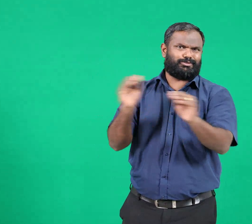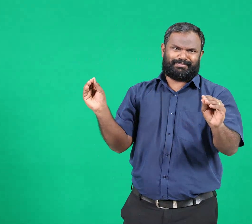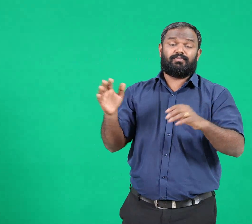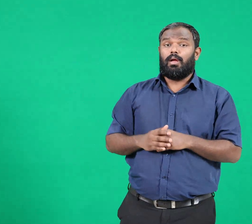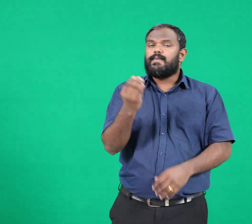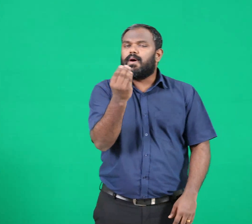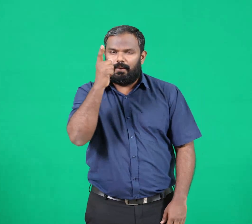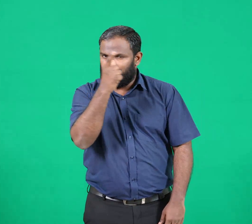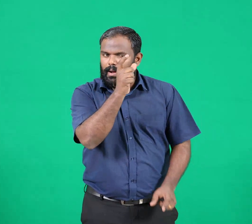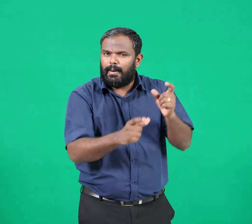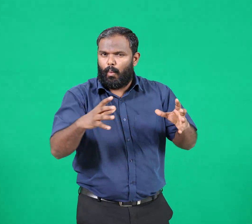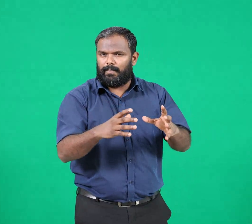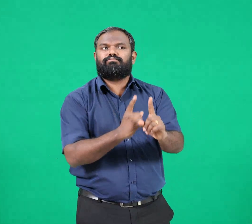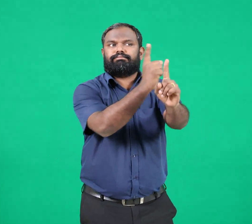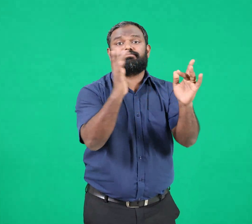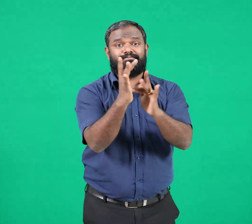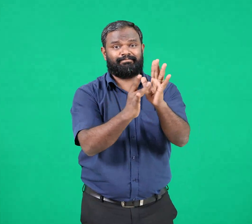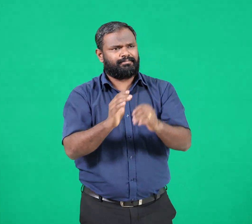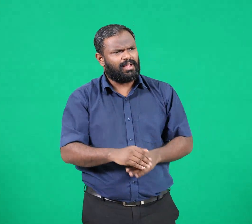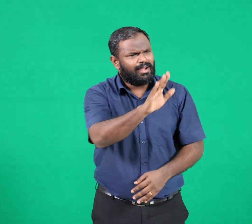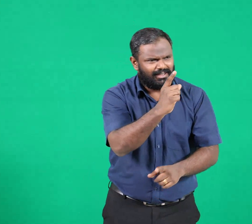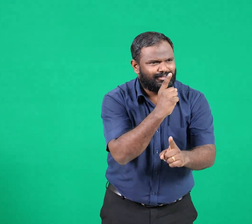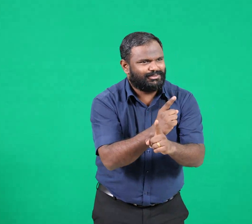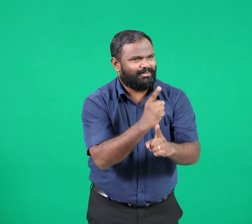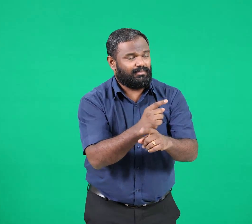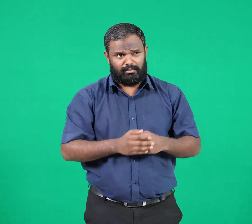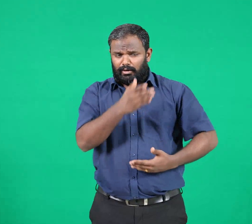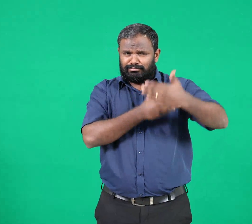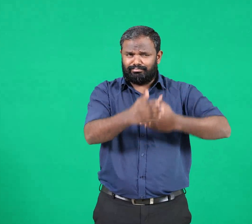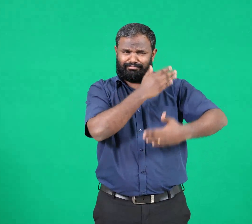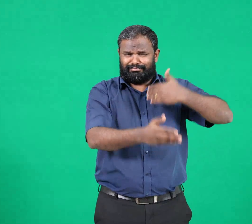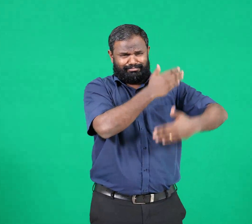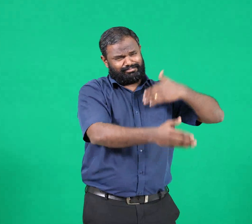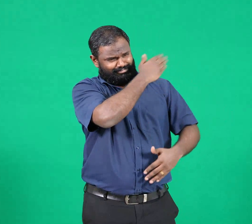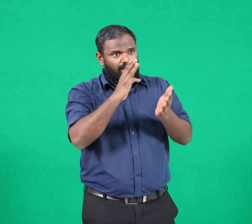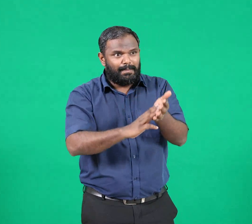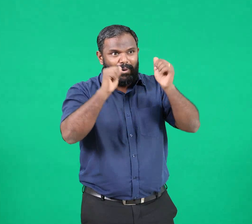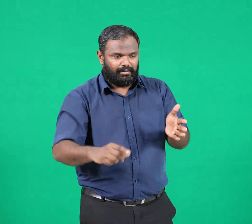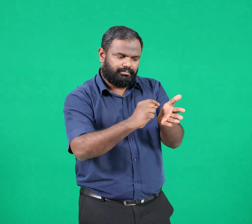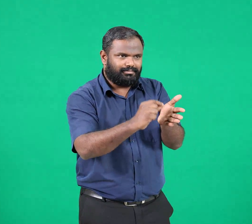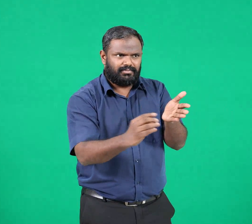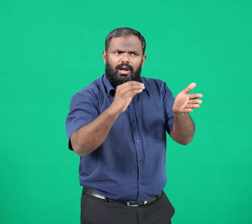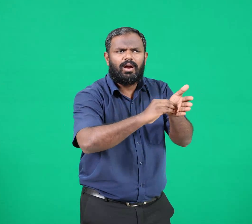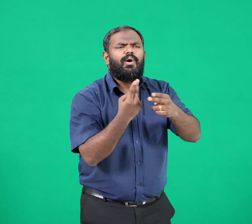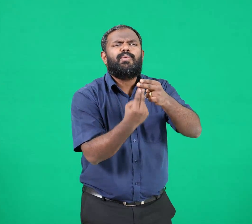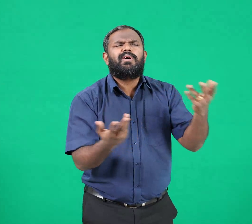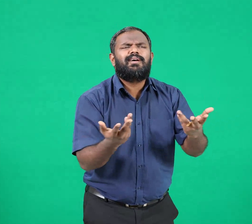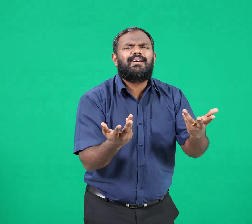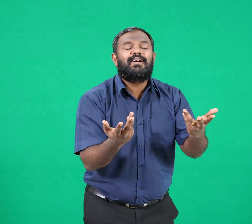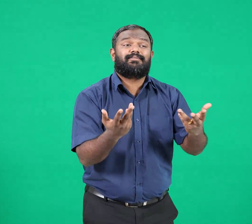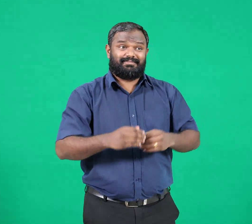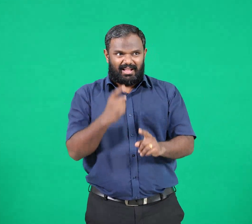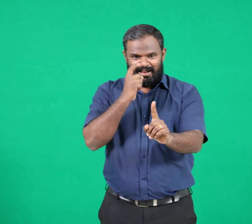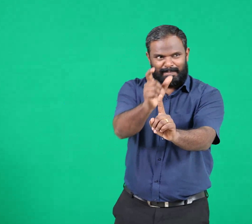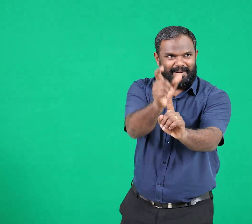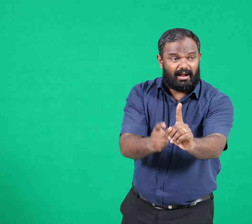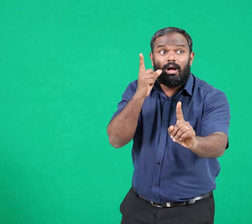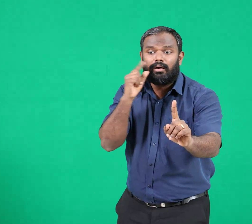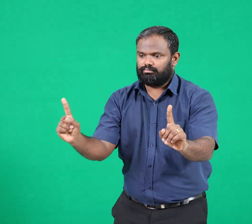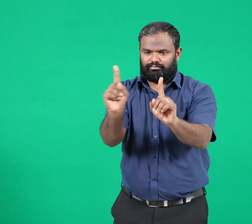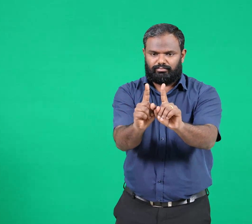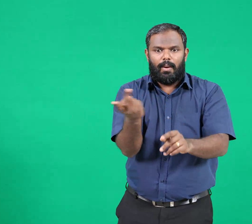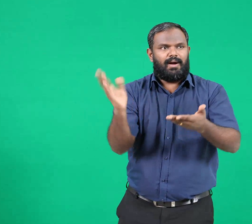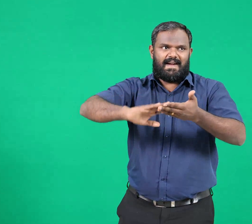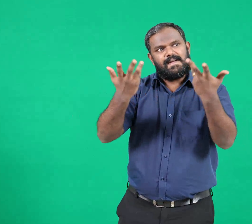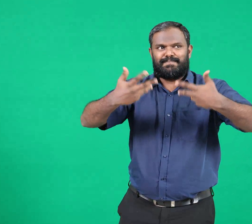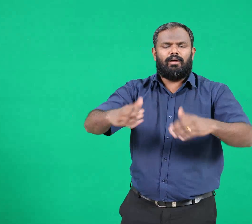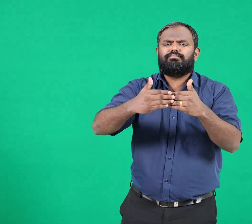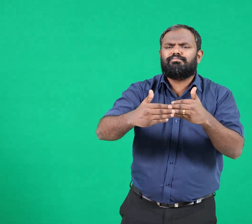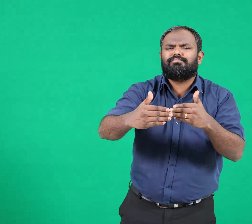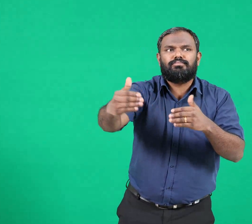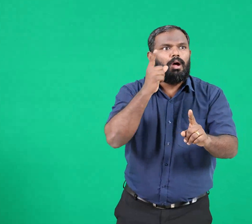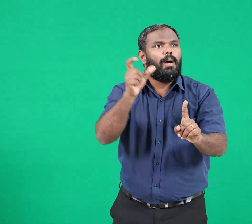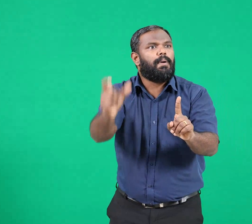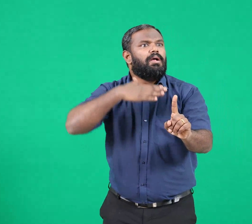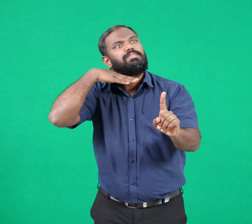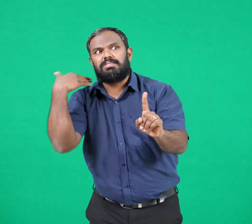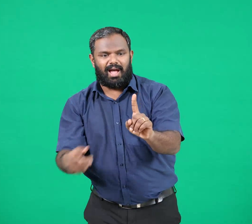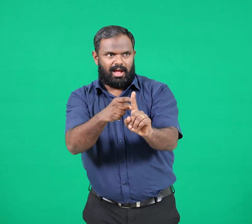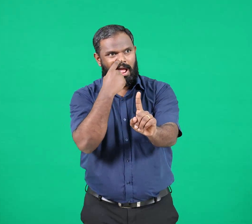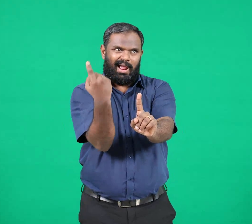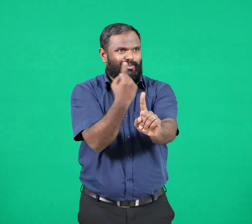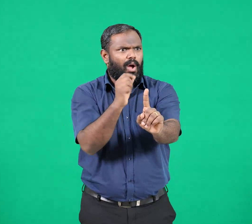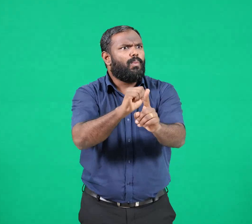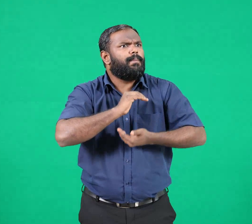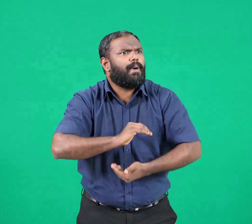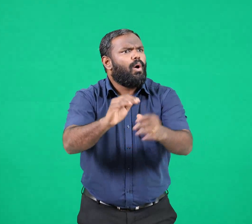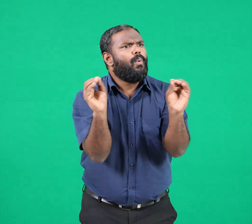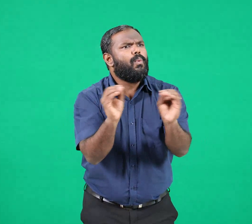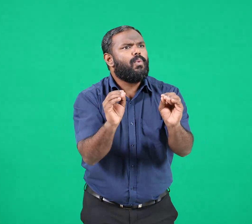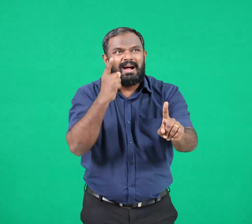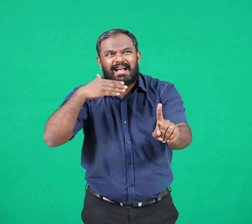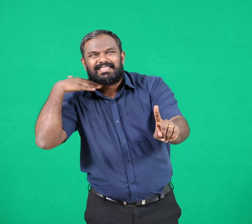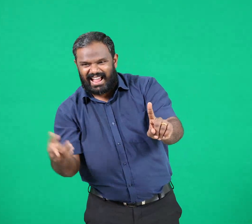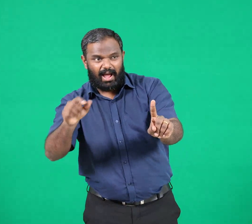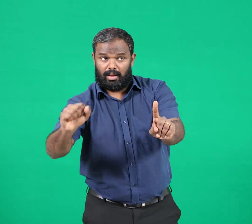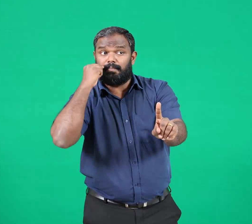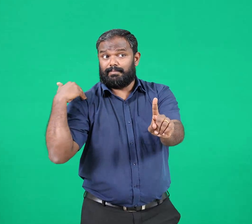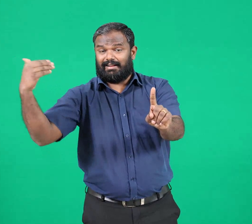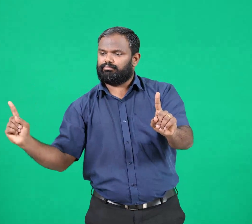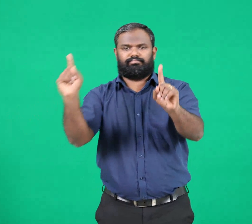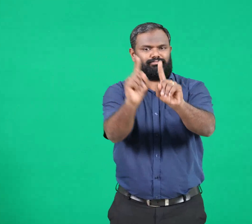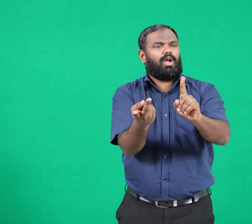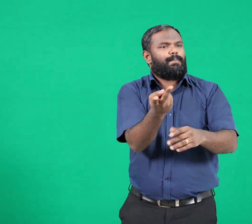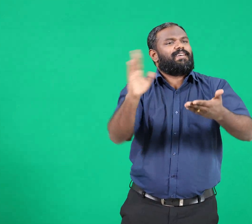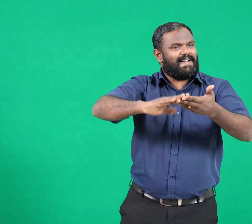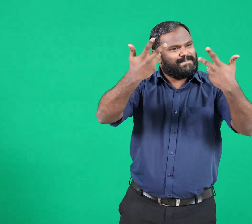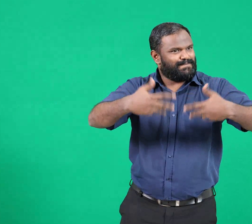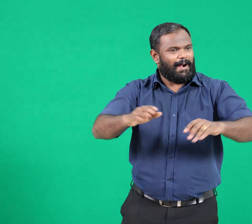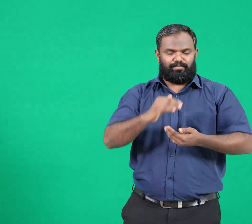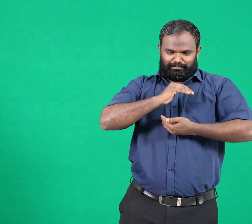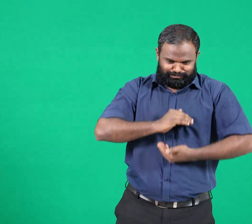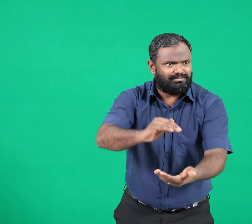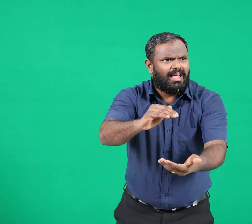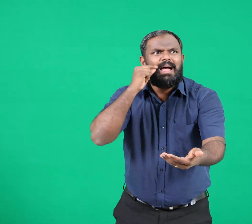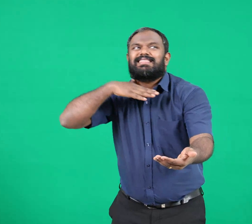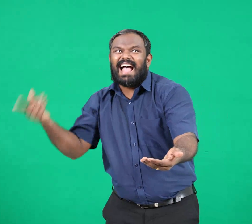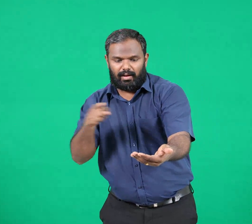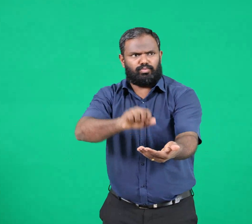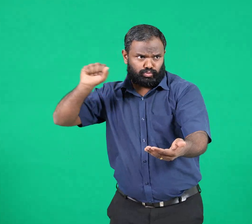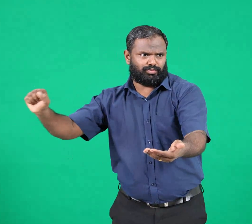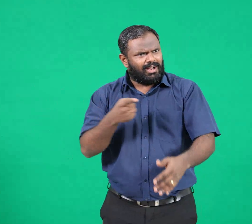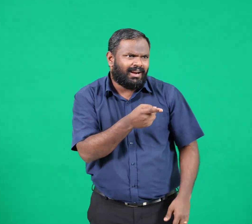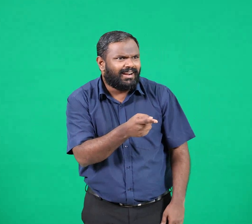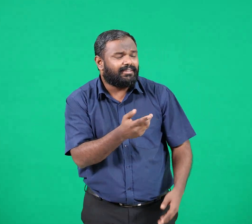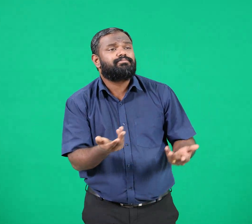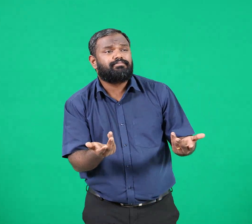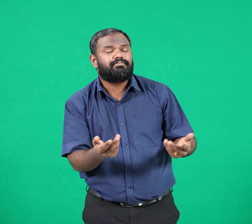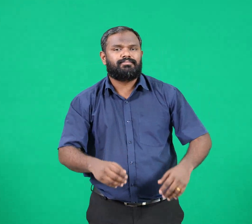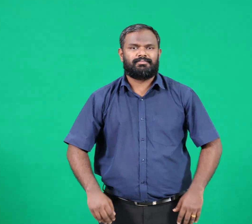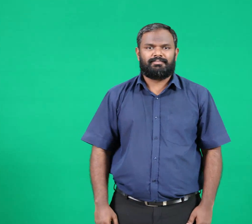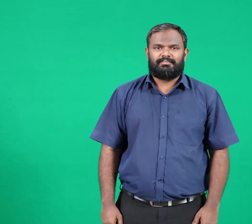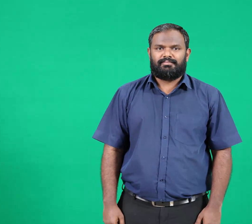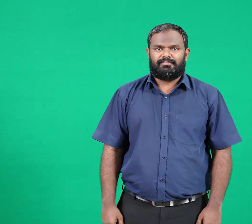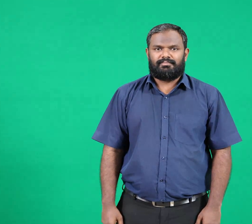"Teacher," they said, "Moses wrote for us that if a man ' s brother dies and leaves a wife but no children, the man is to marry his brother' s widow and raise up offspring for him.